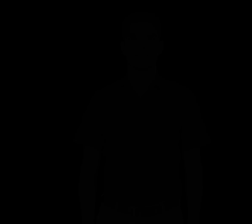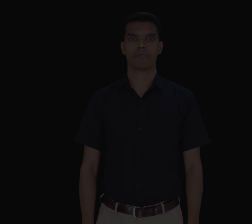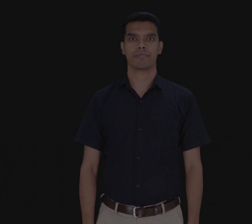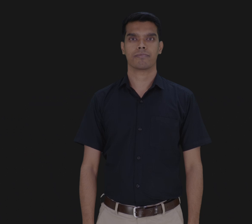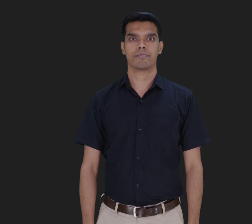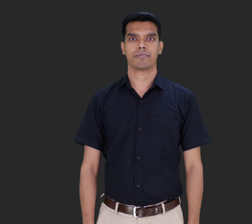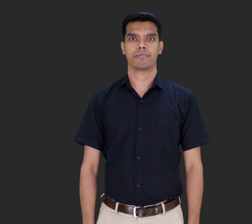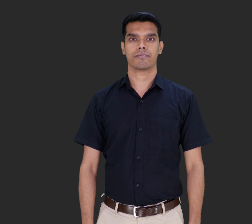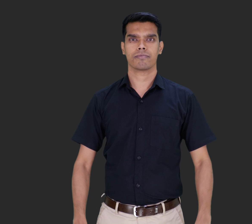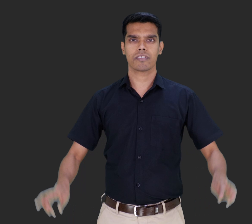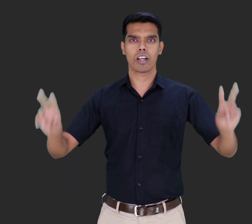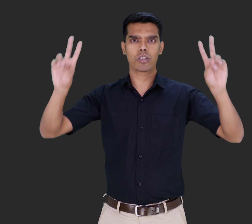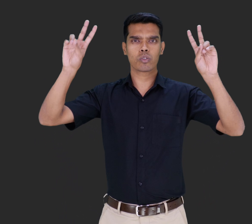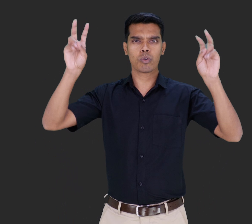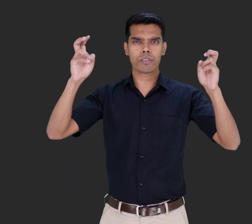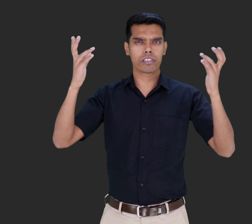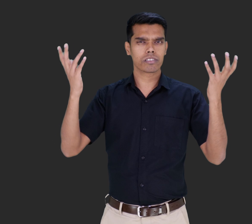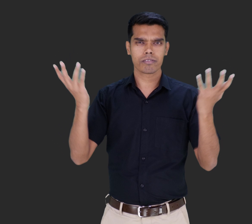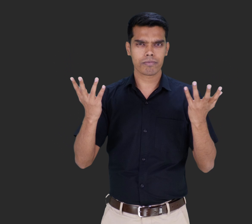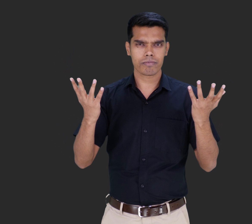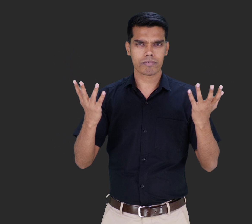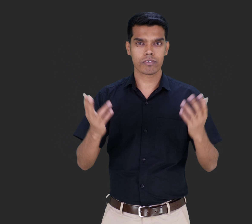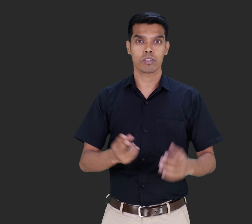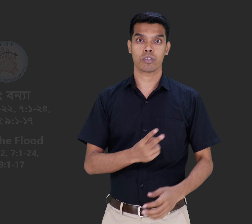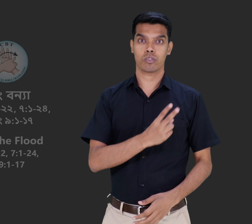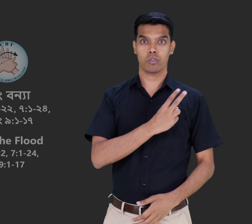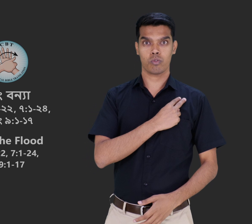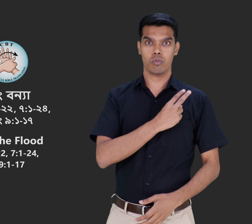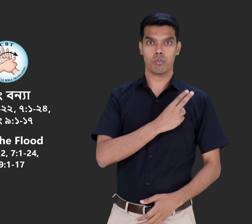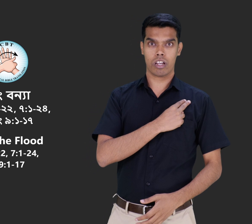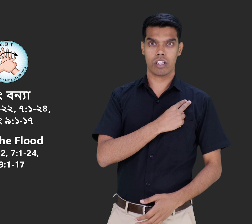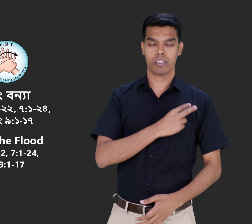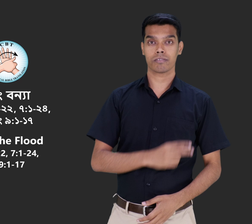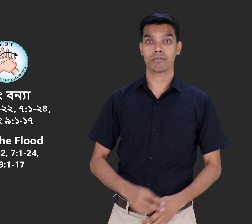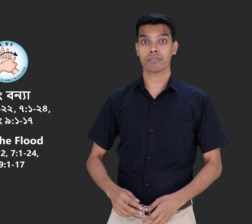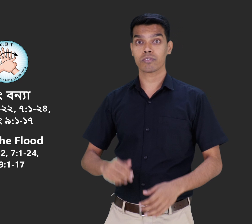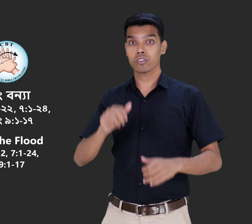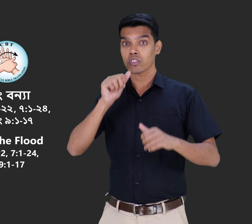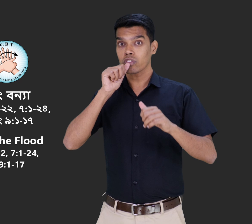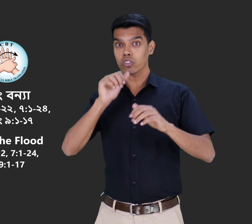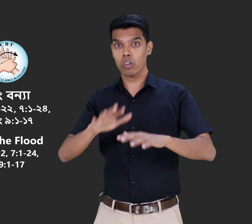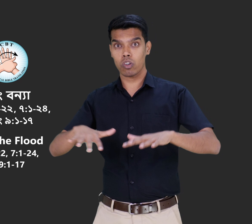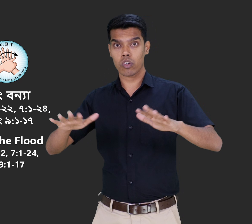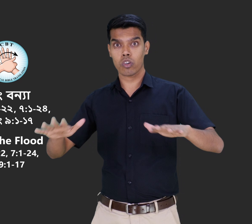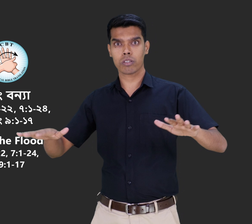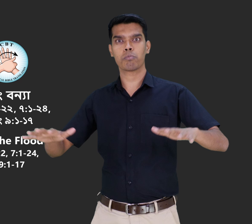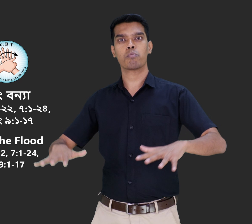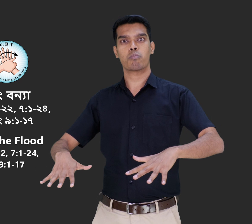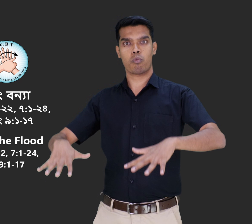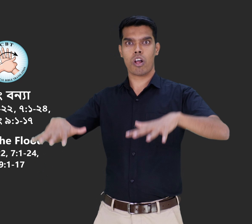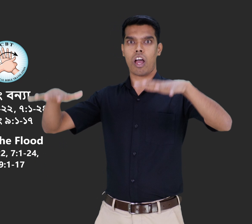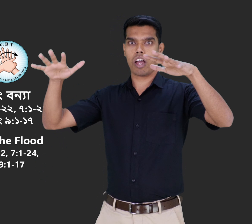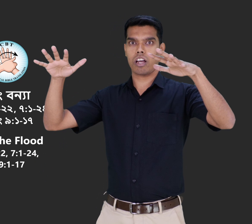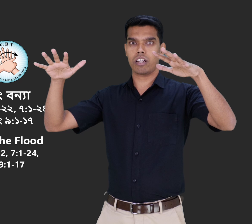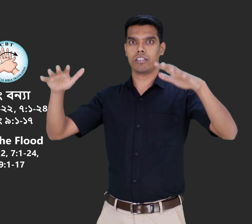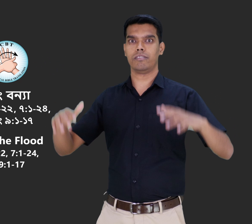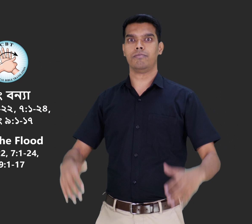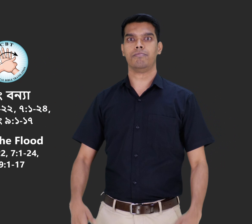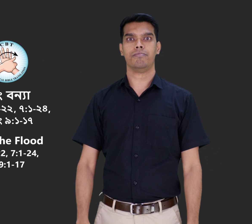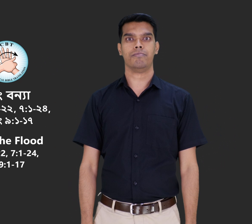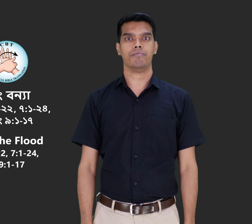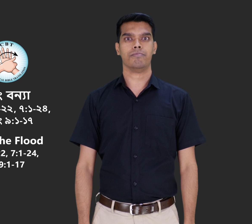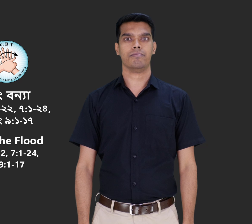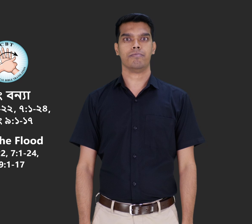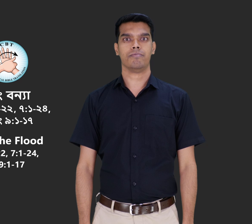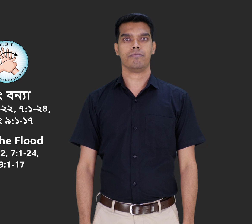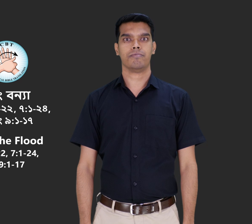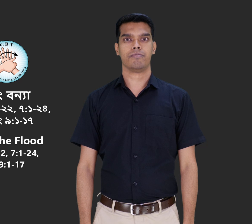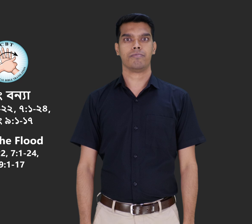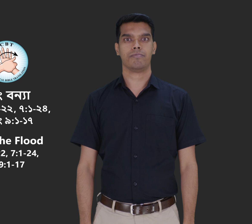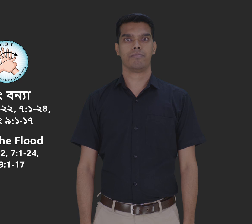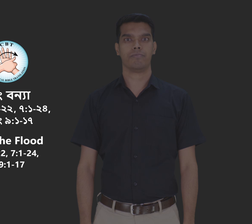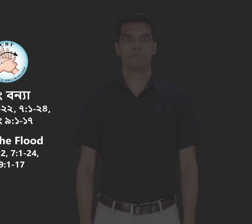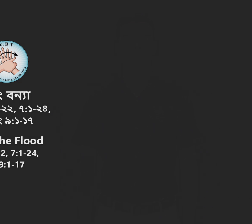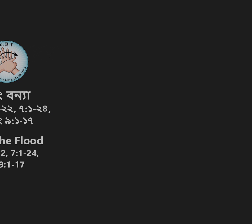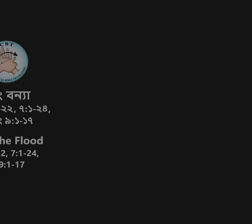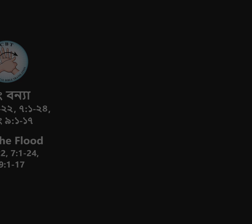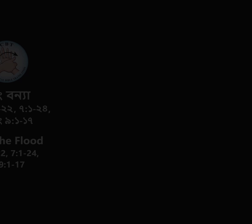Noah and the flood